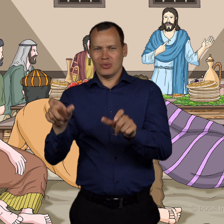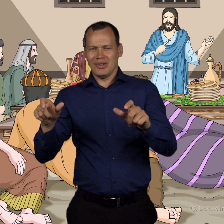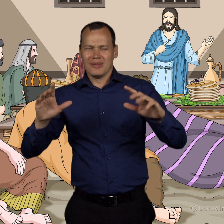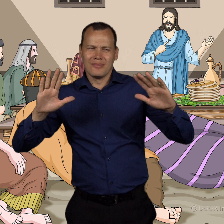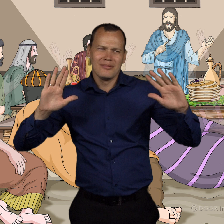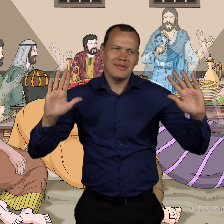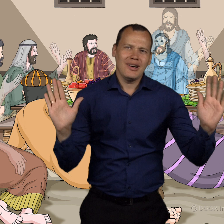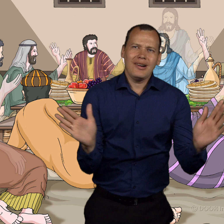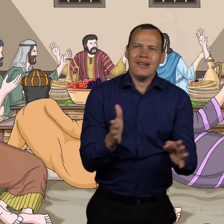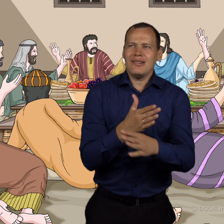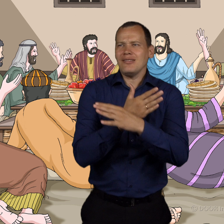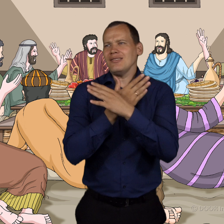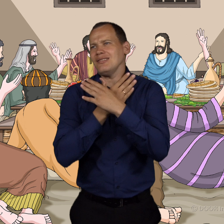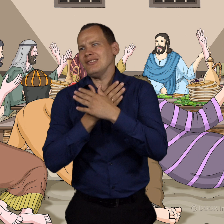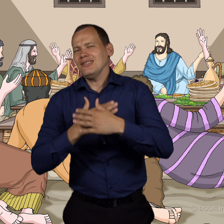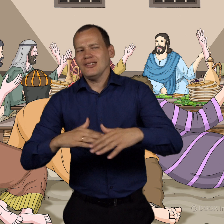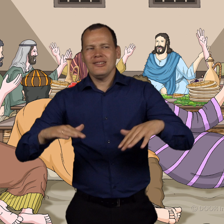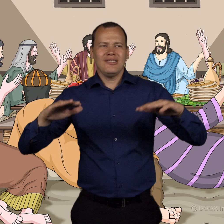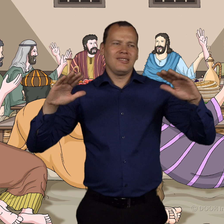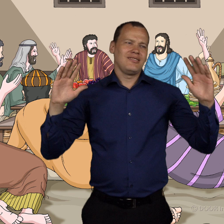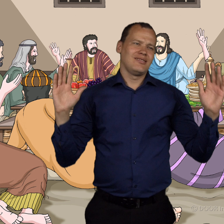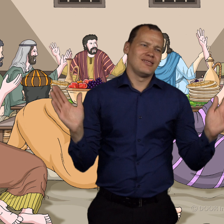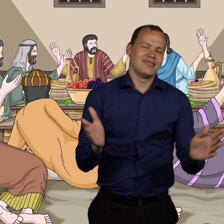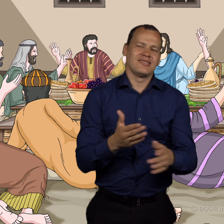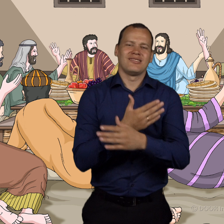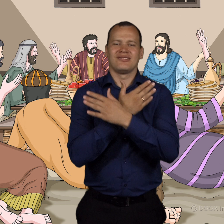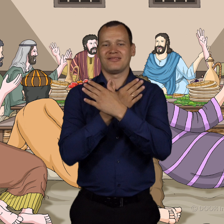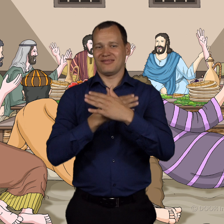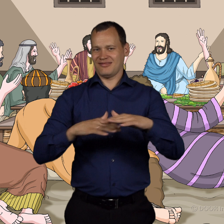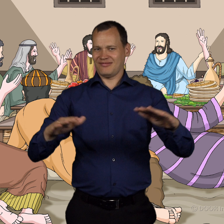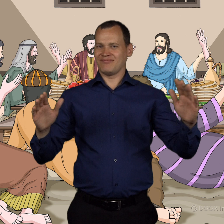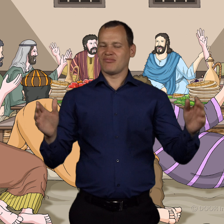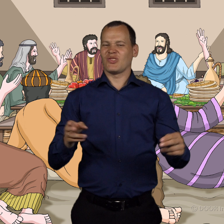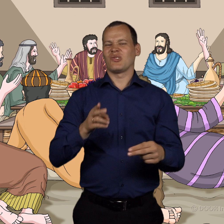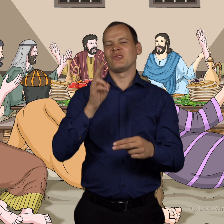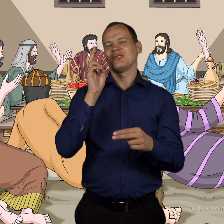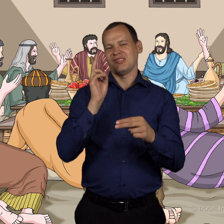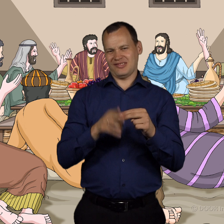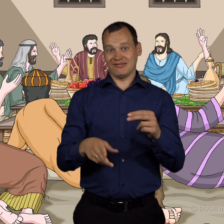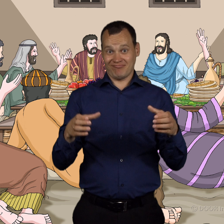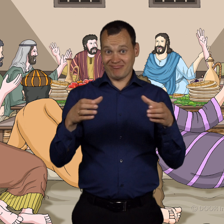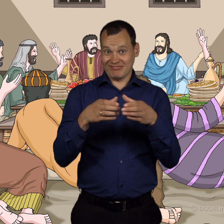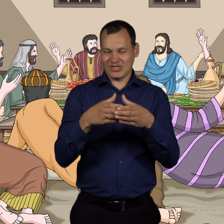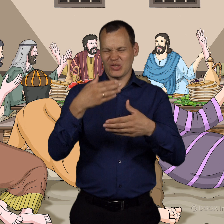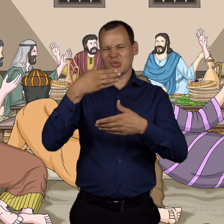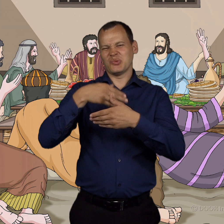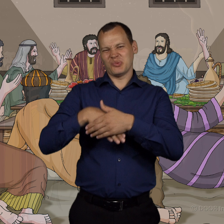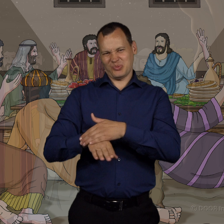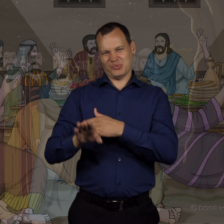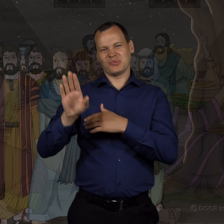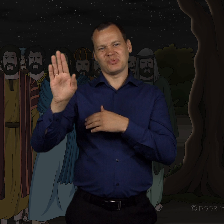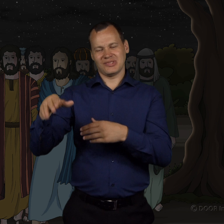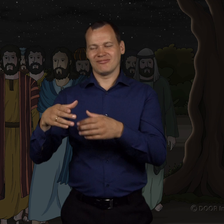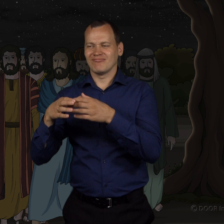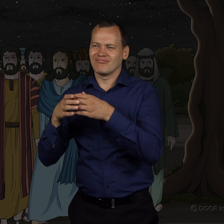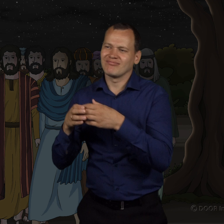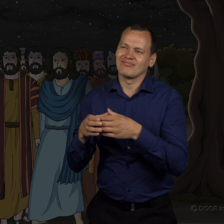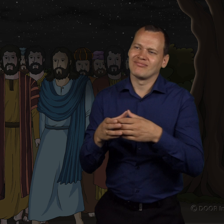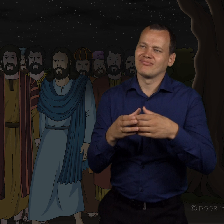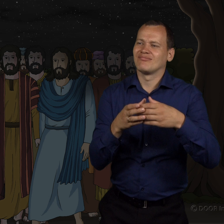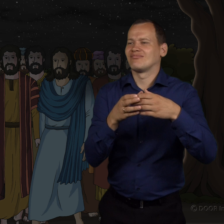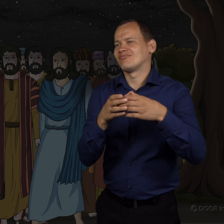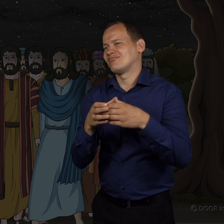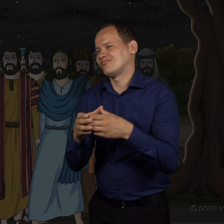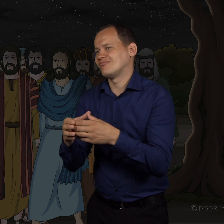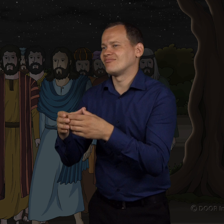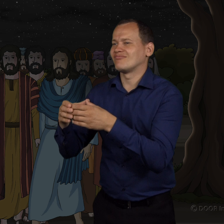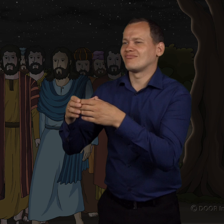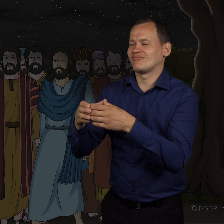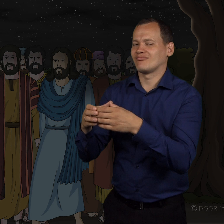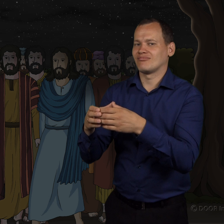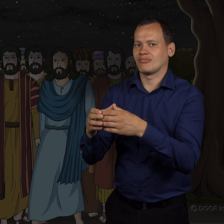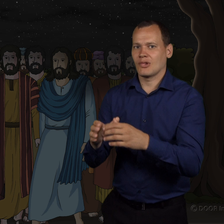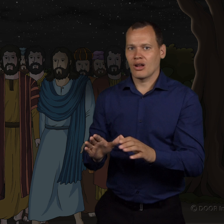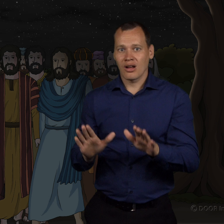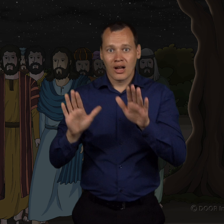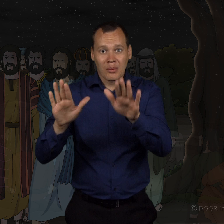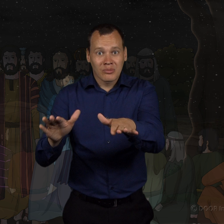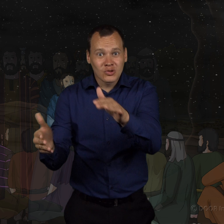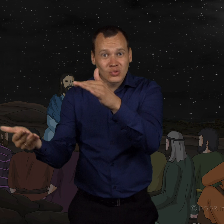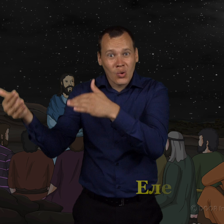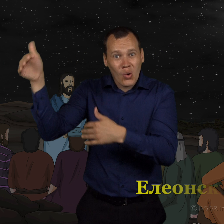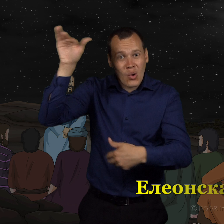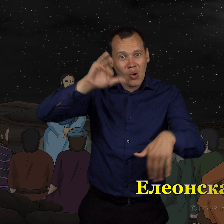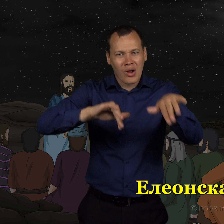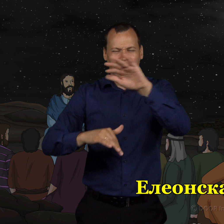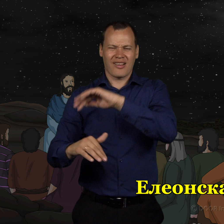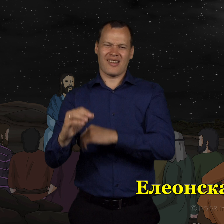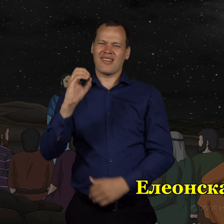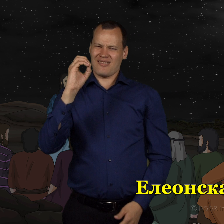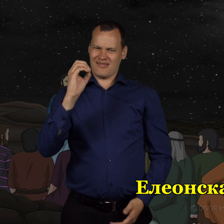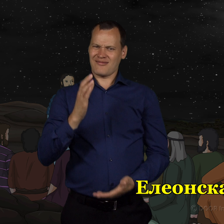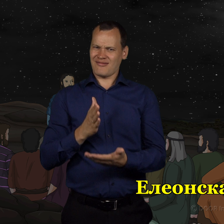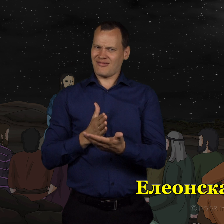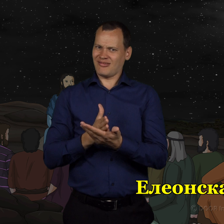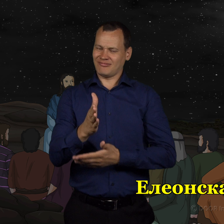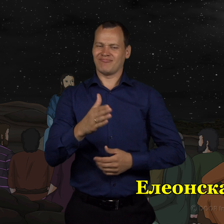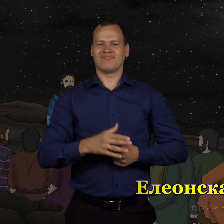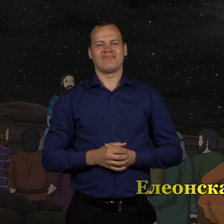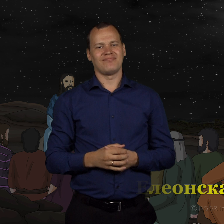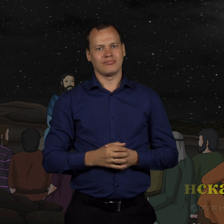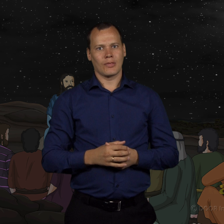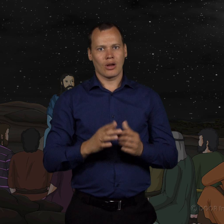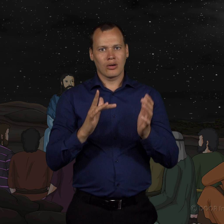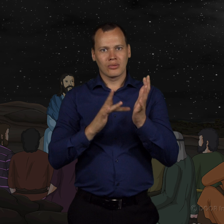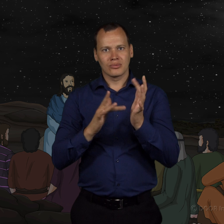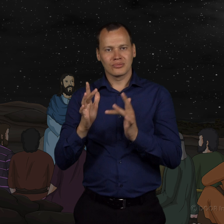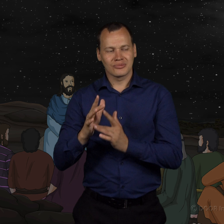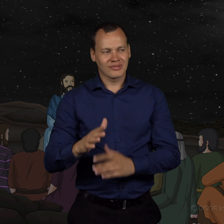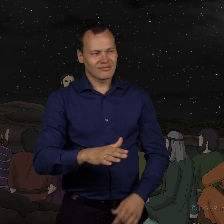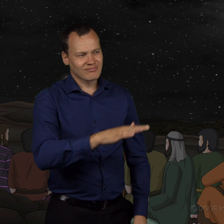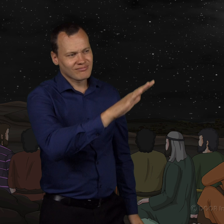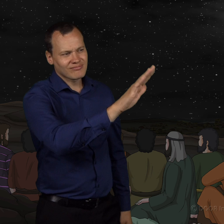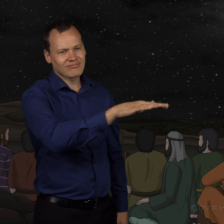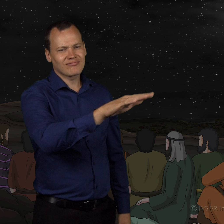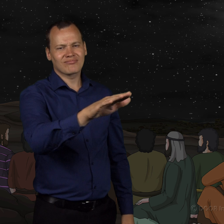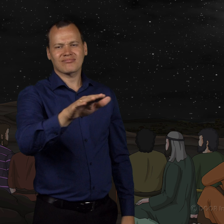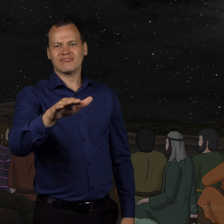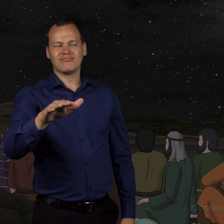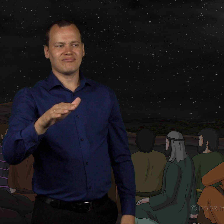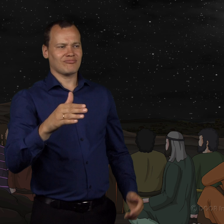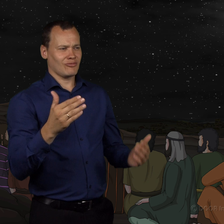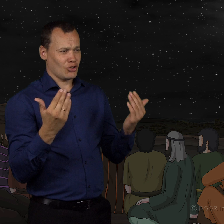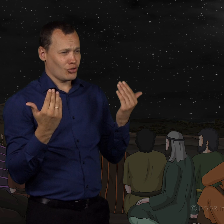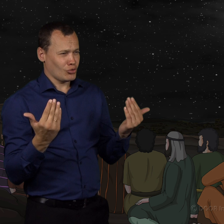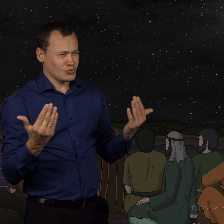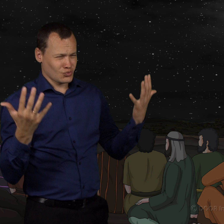And when they had sung a hymn, they went out to the Mount of Olives.